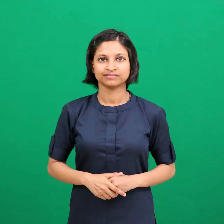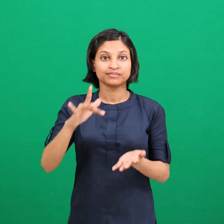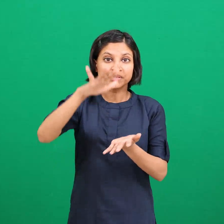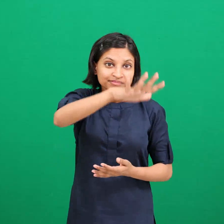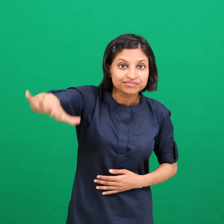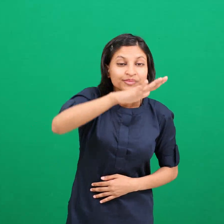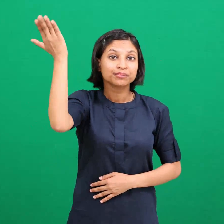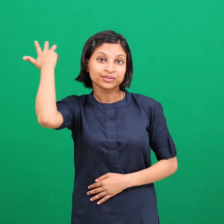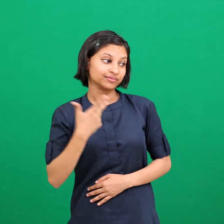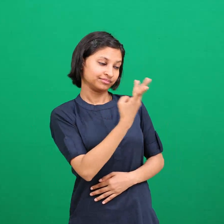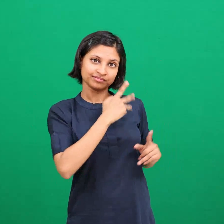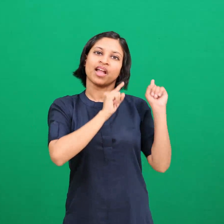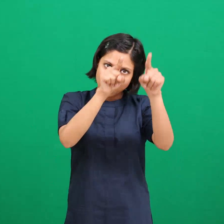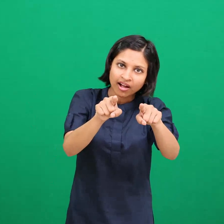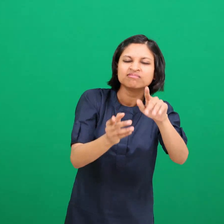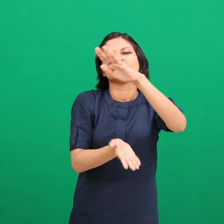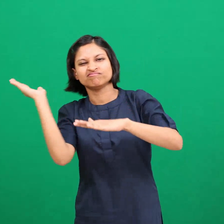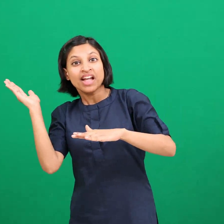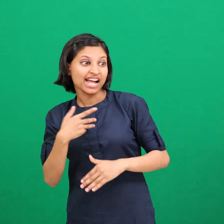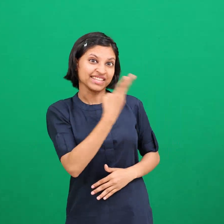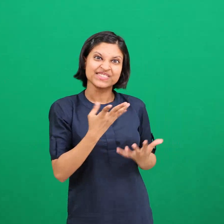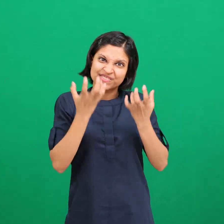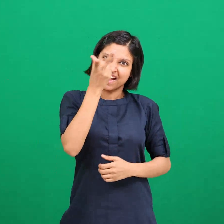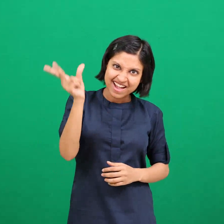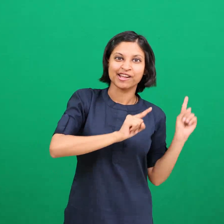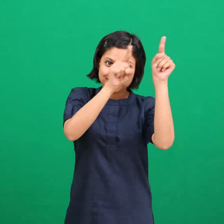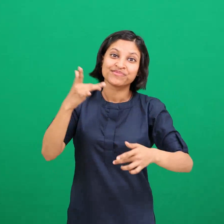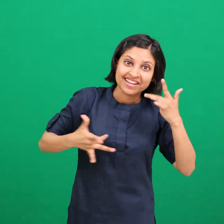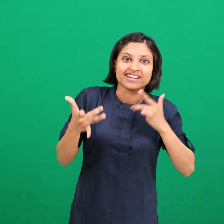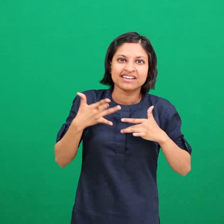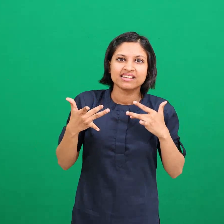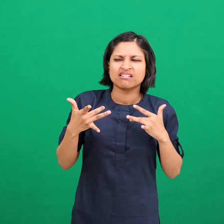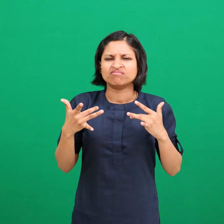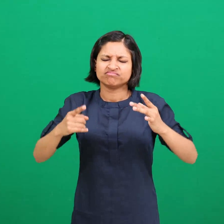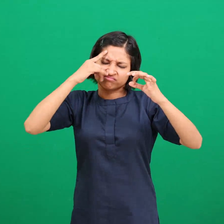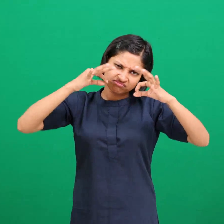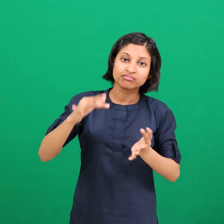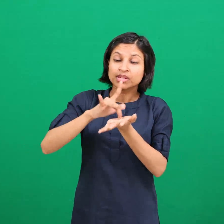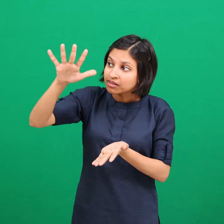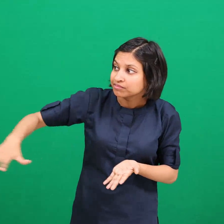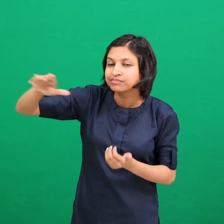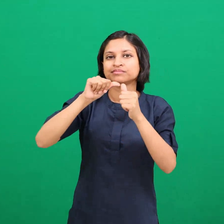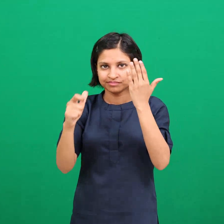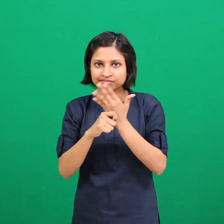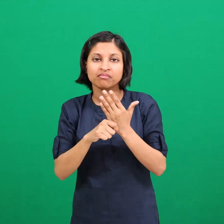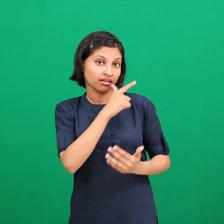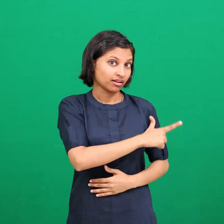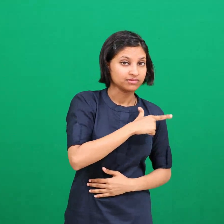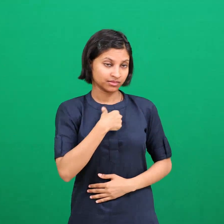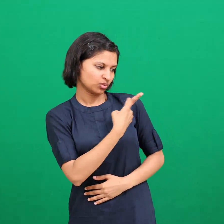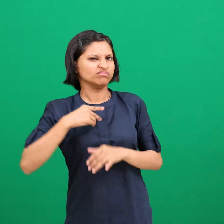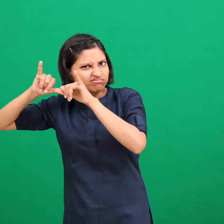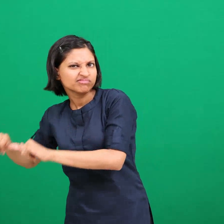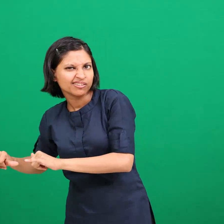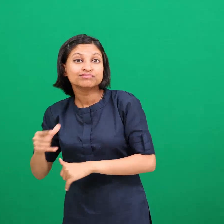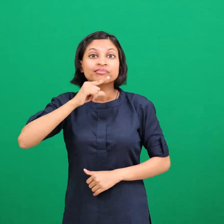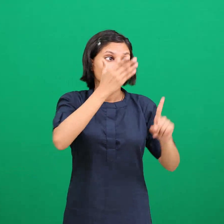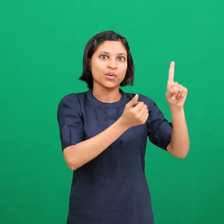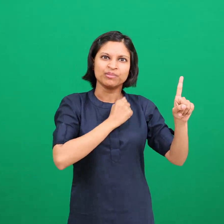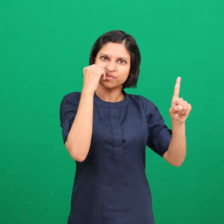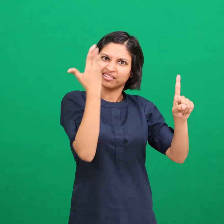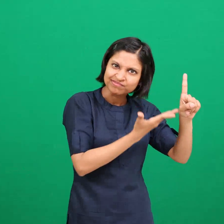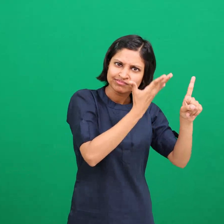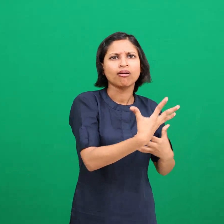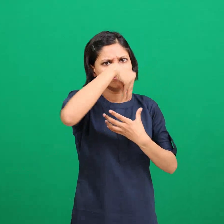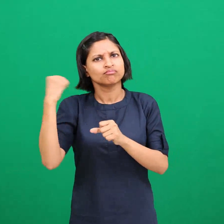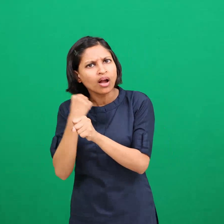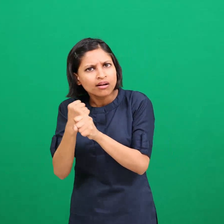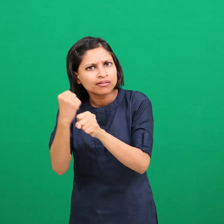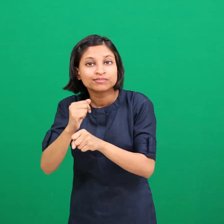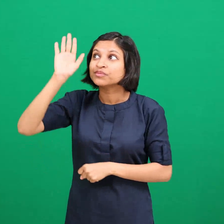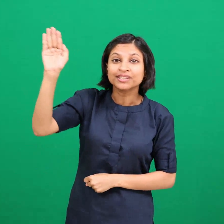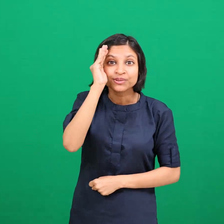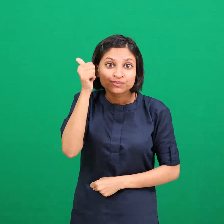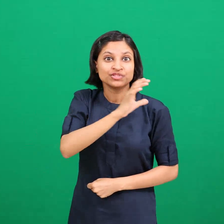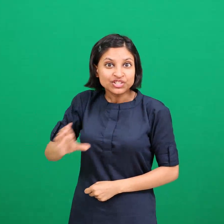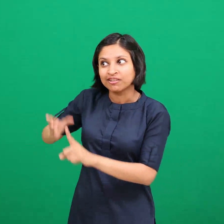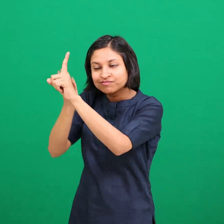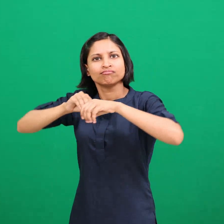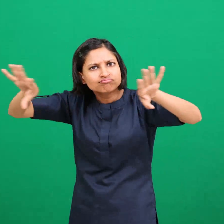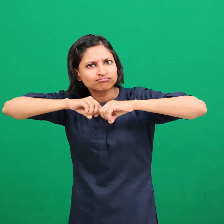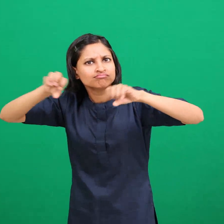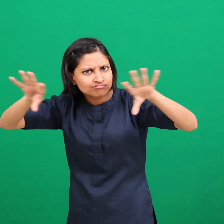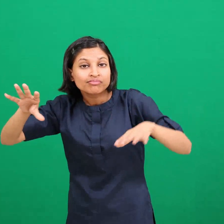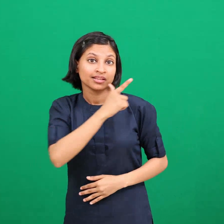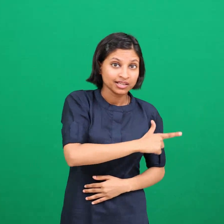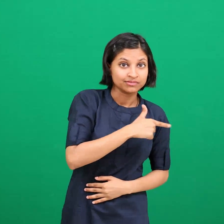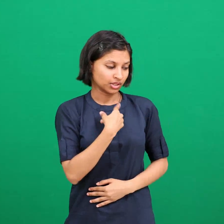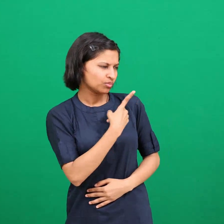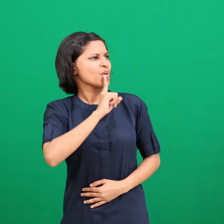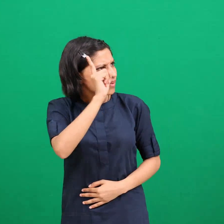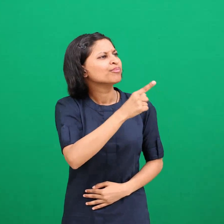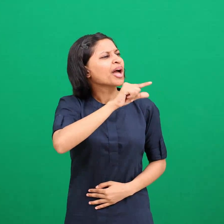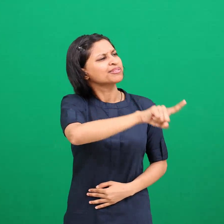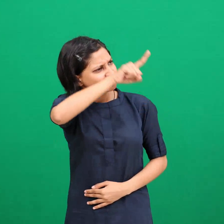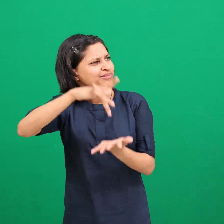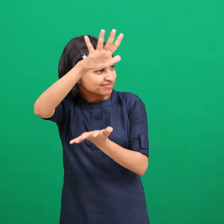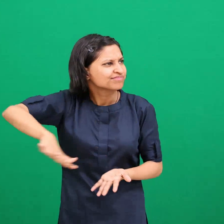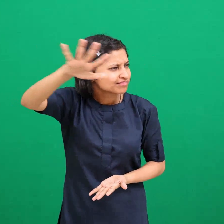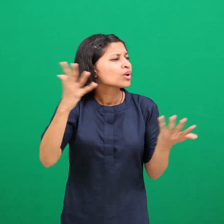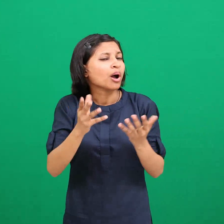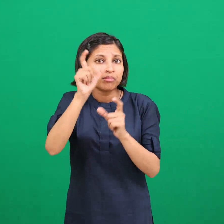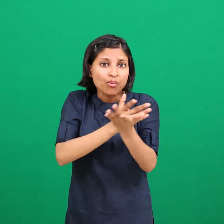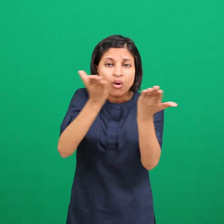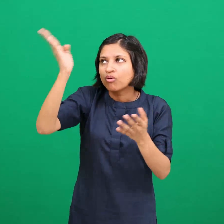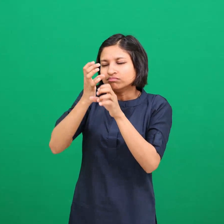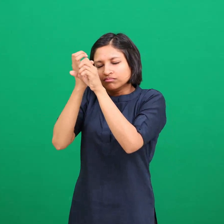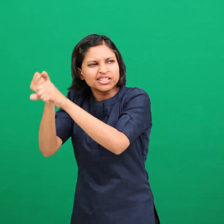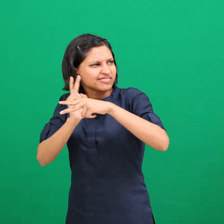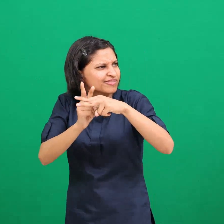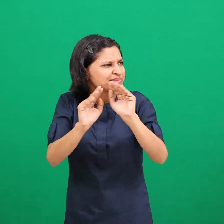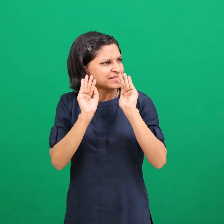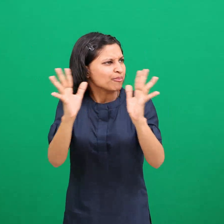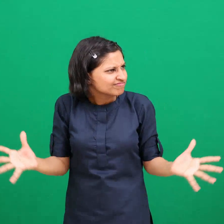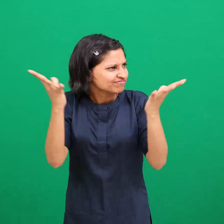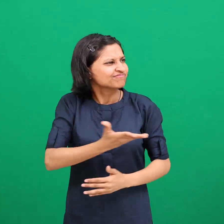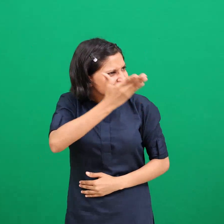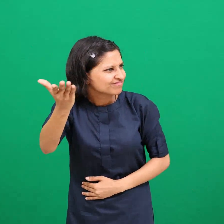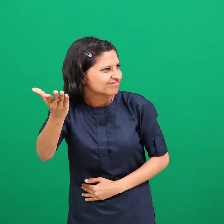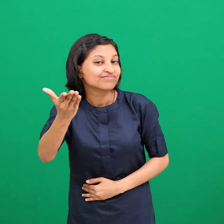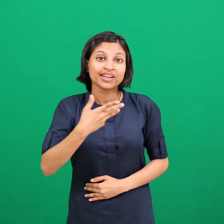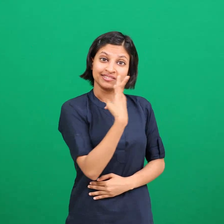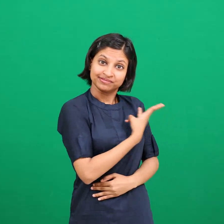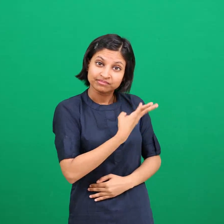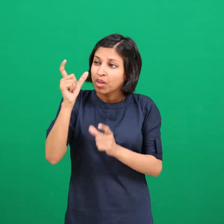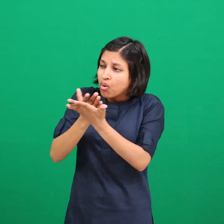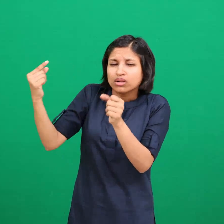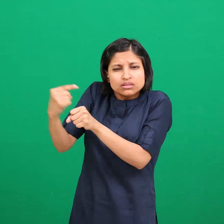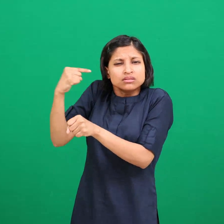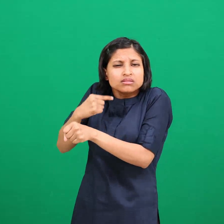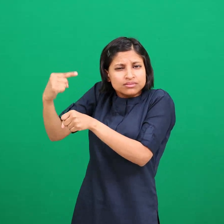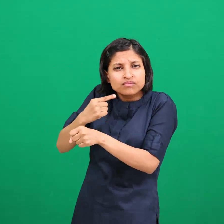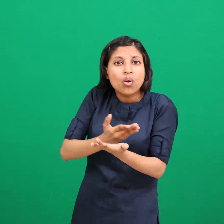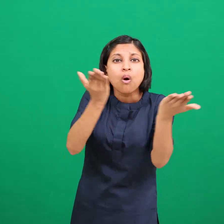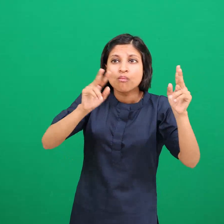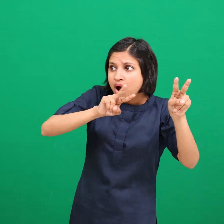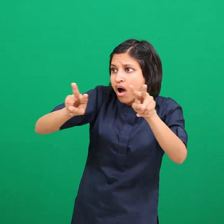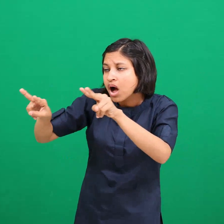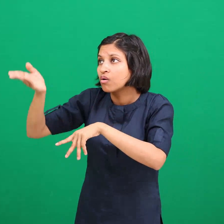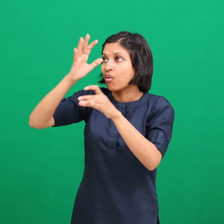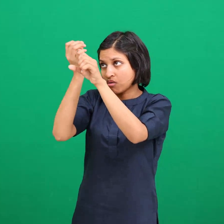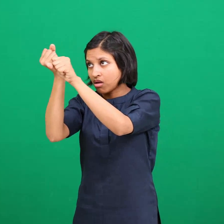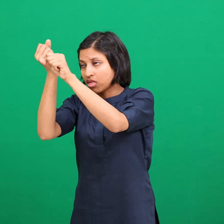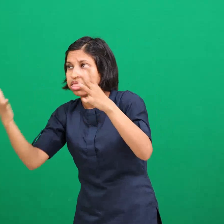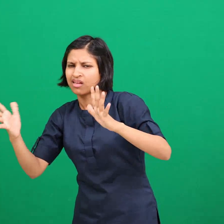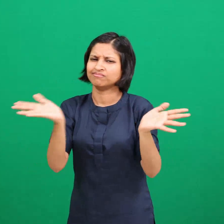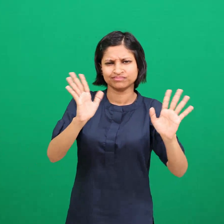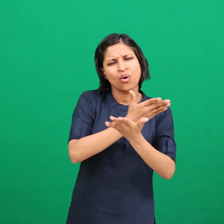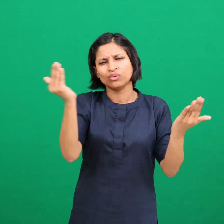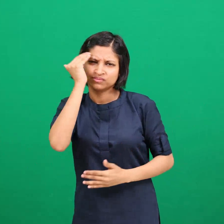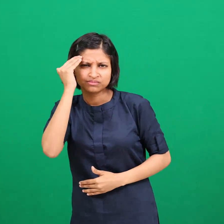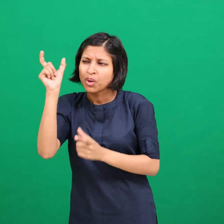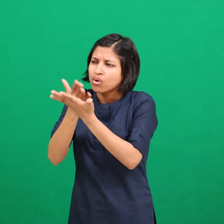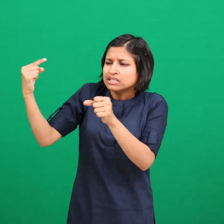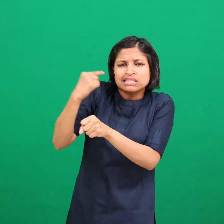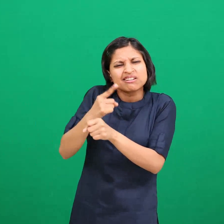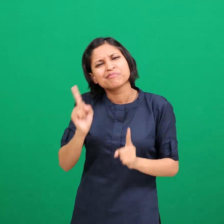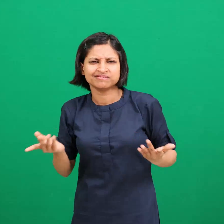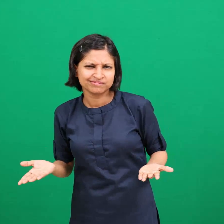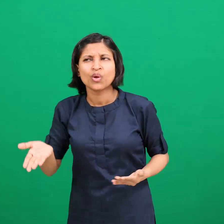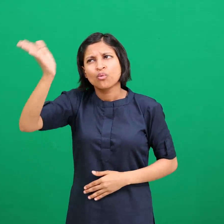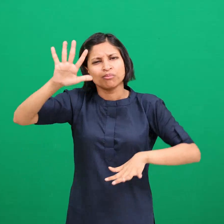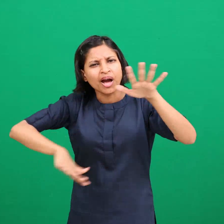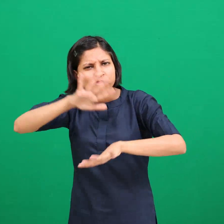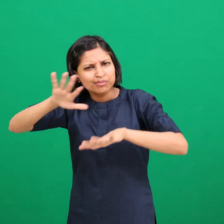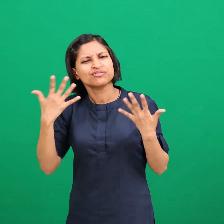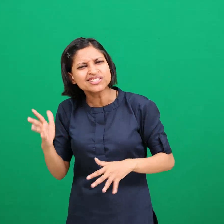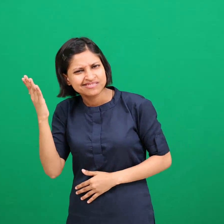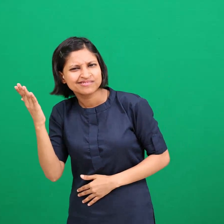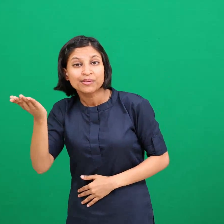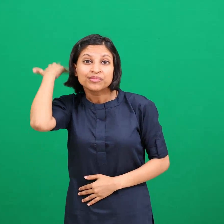So when we could bear it no longer, we were willing to be left on our own in Athens. We sent Timothy, our brother and fellow worker for God in the gospel of Christ, to strengthen and encourage you in your faith, so that none of you would be shaken by these trials. For you know that we are destined for this.